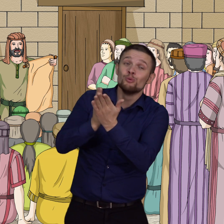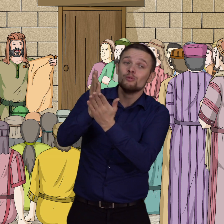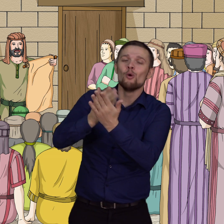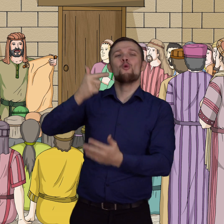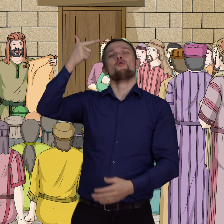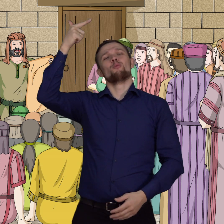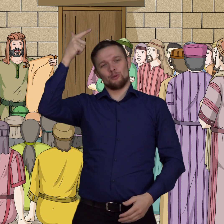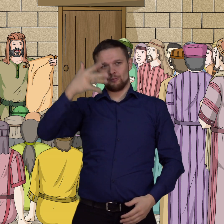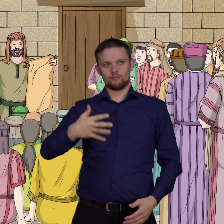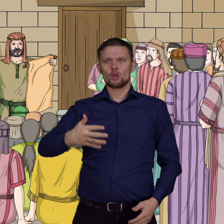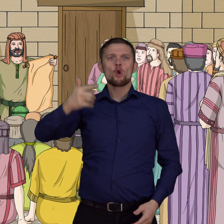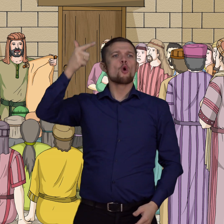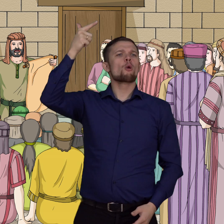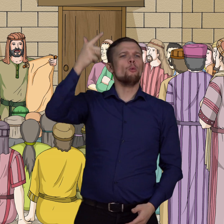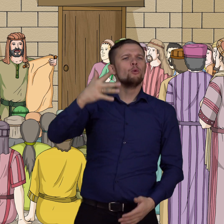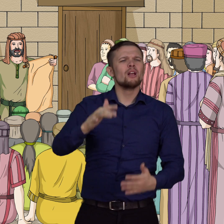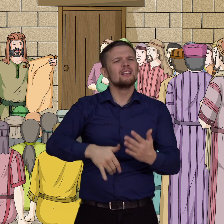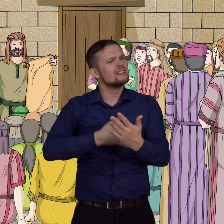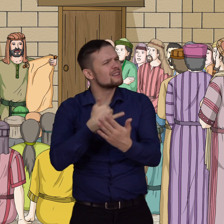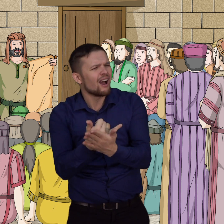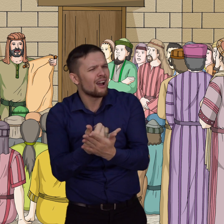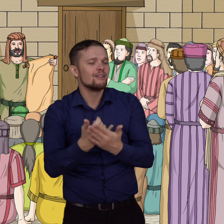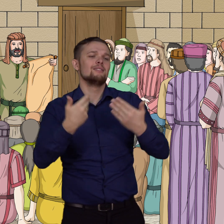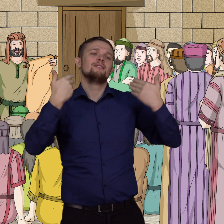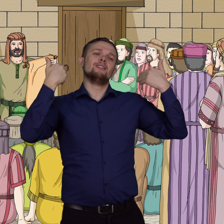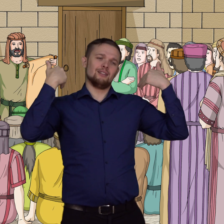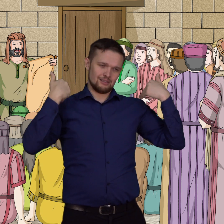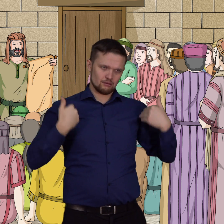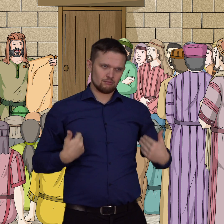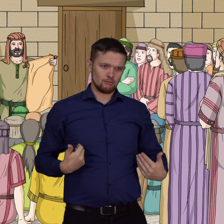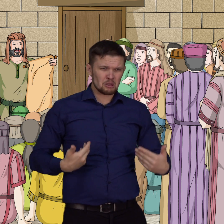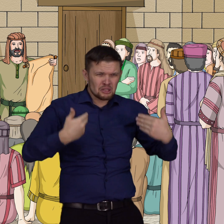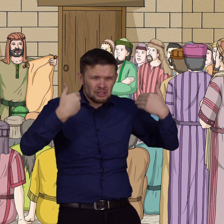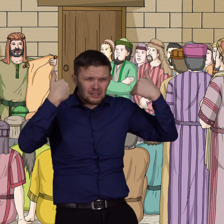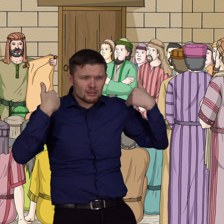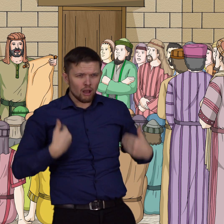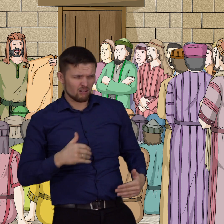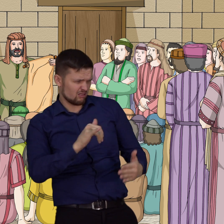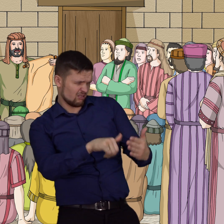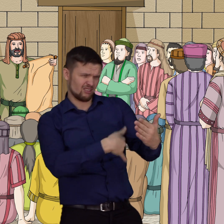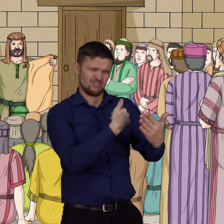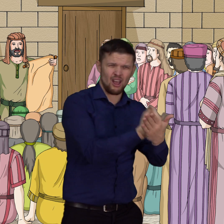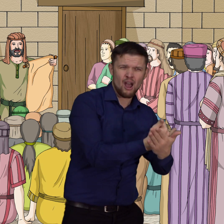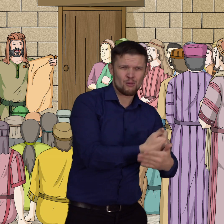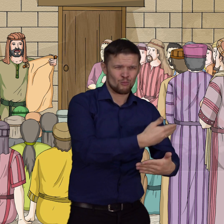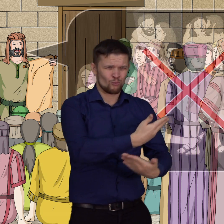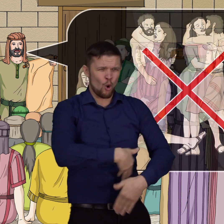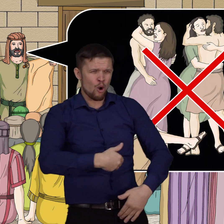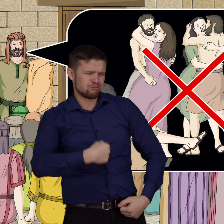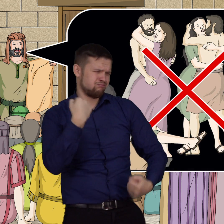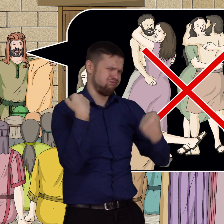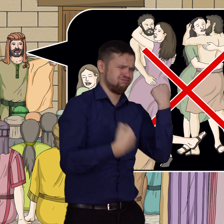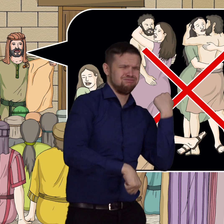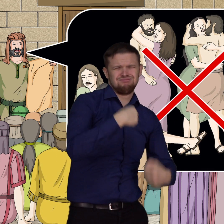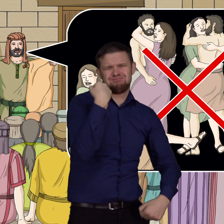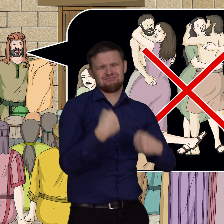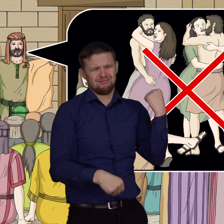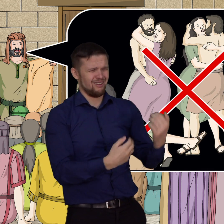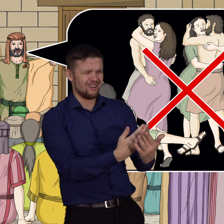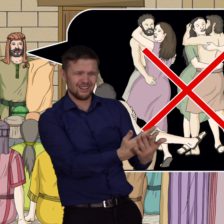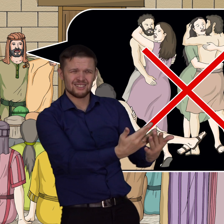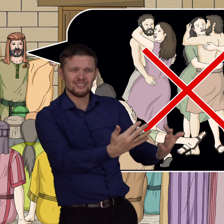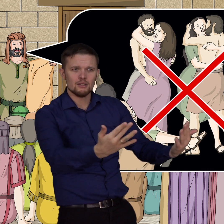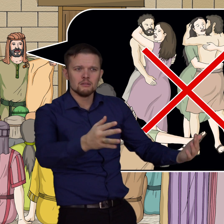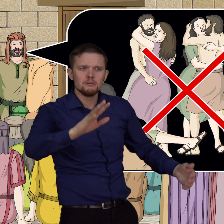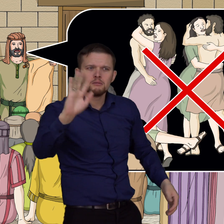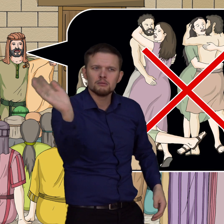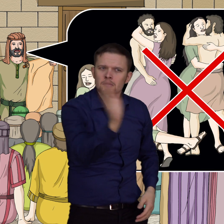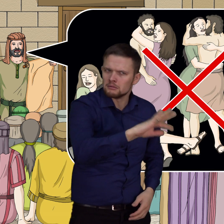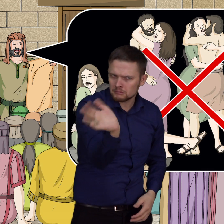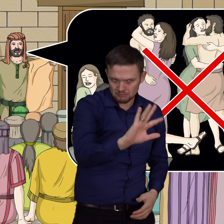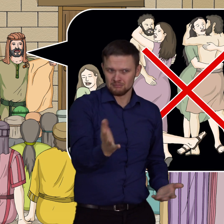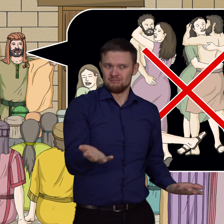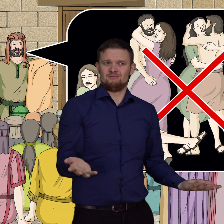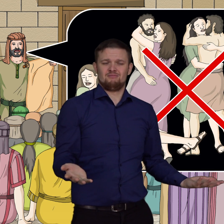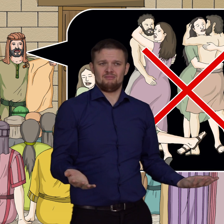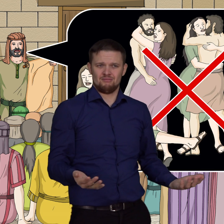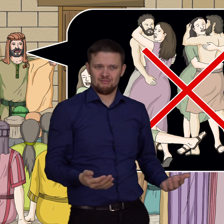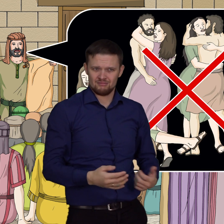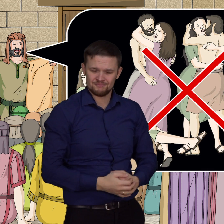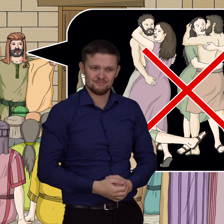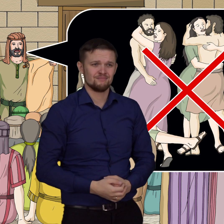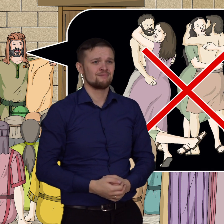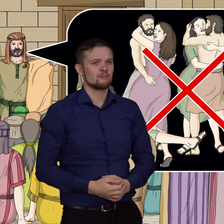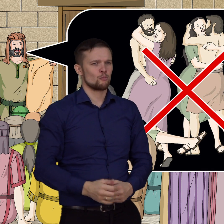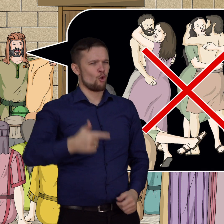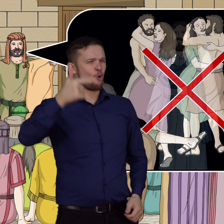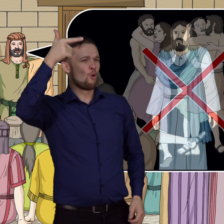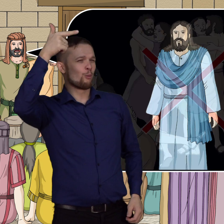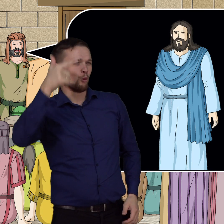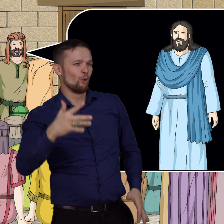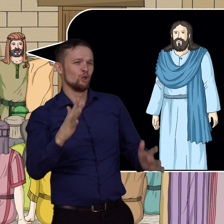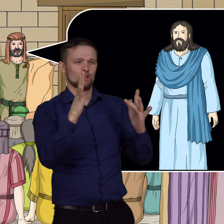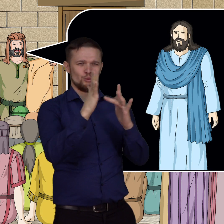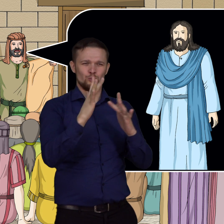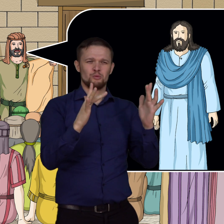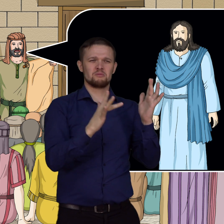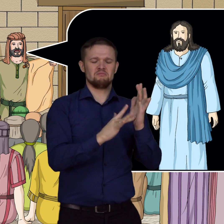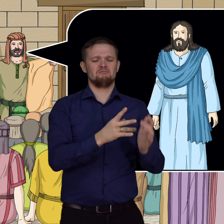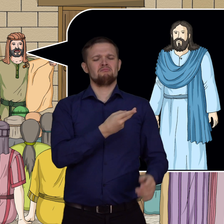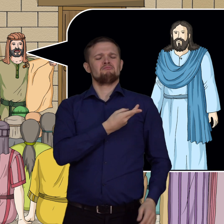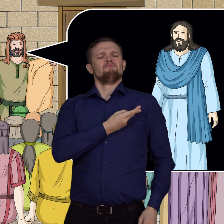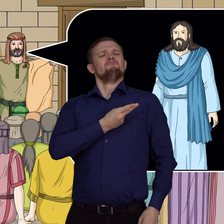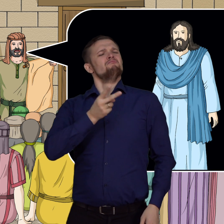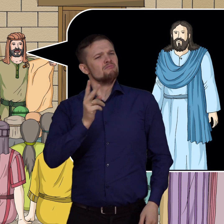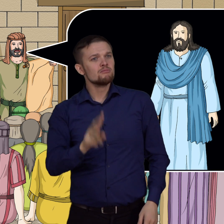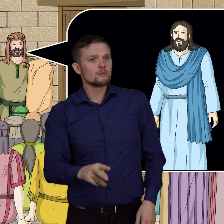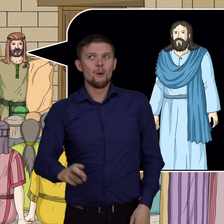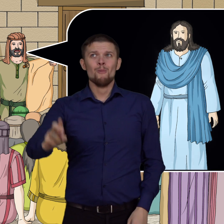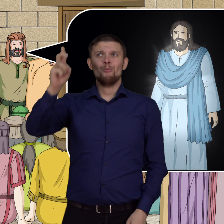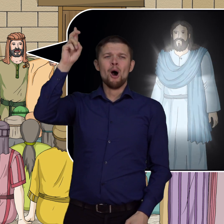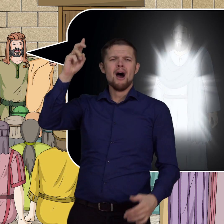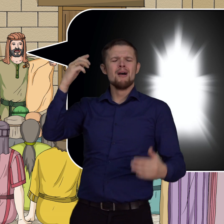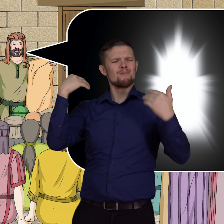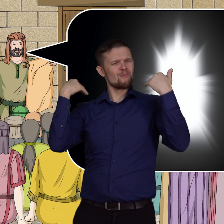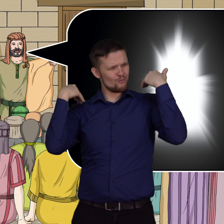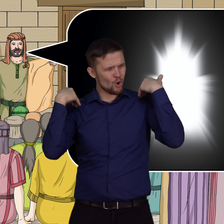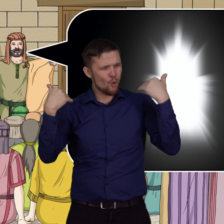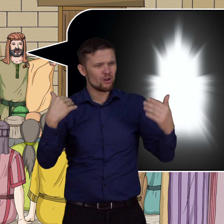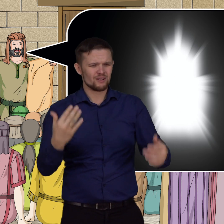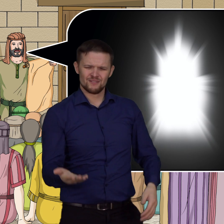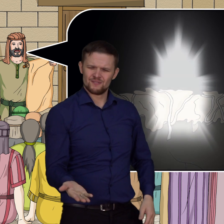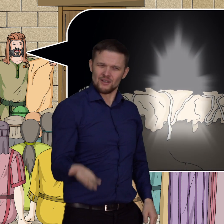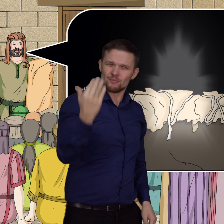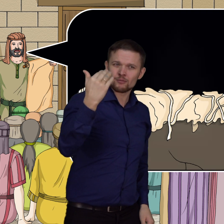The body is not intended for sexual immorality, but for the Lord, and the Lord for the body.